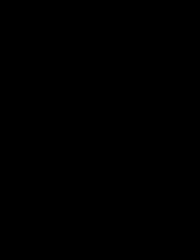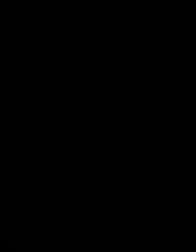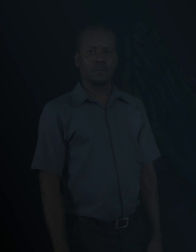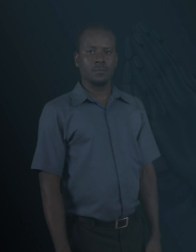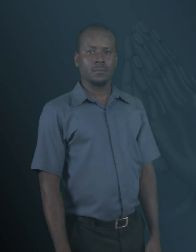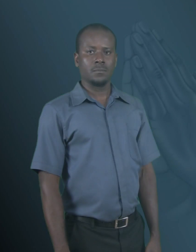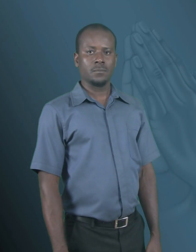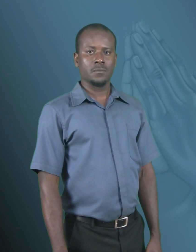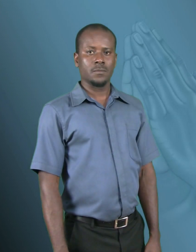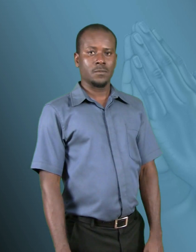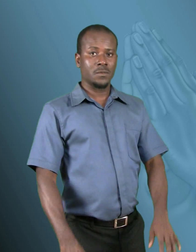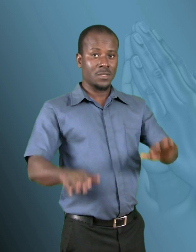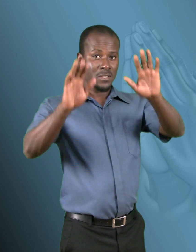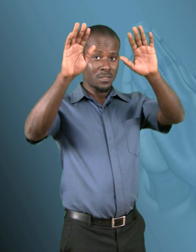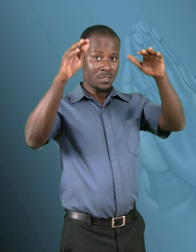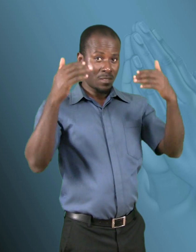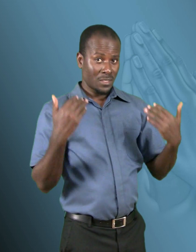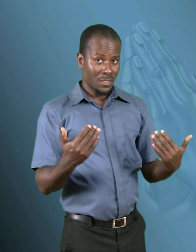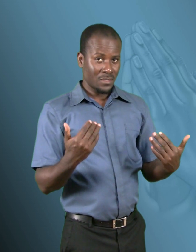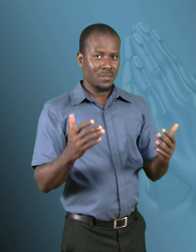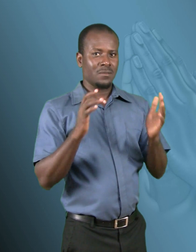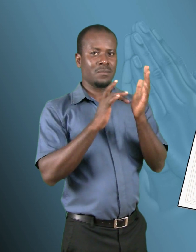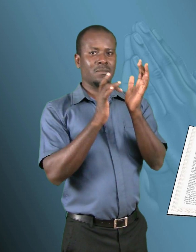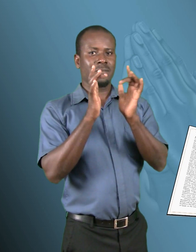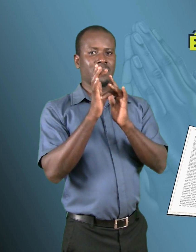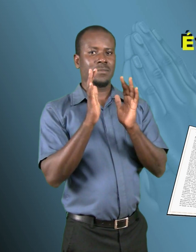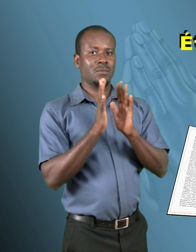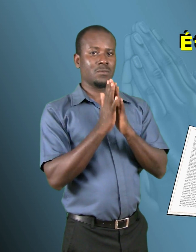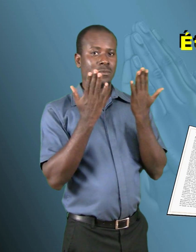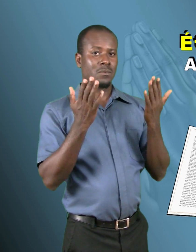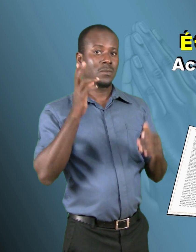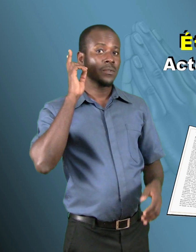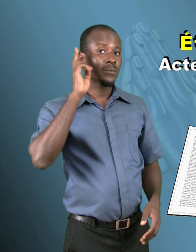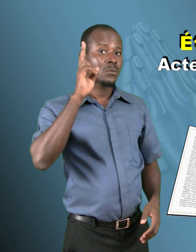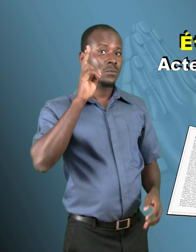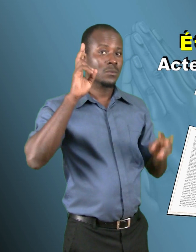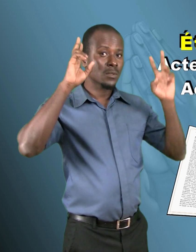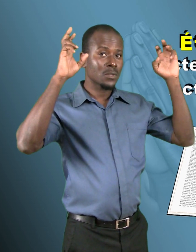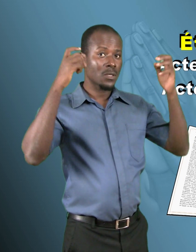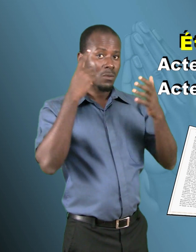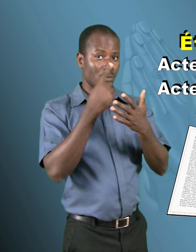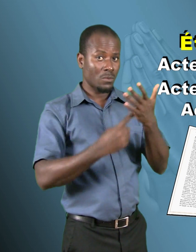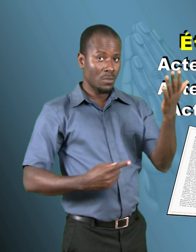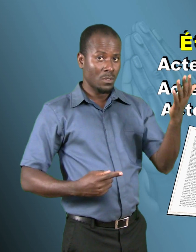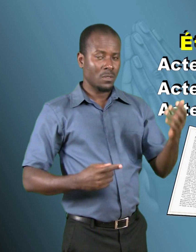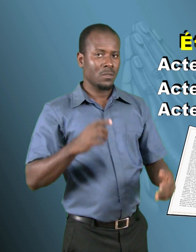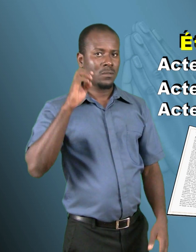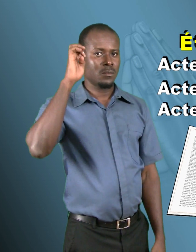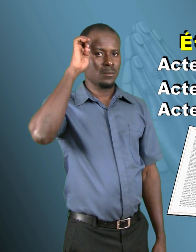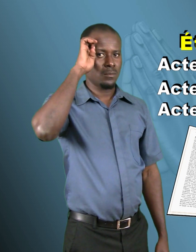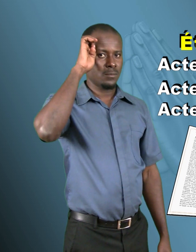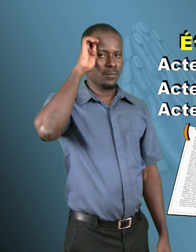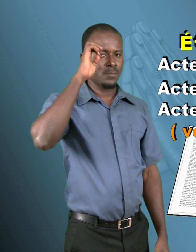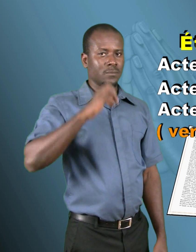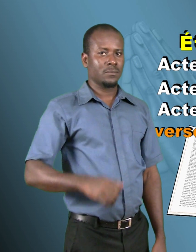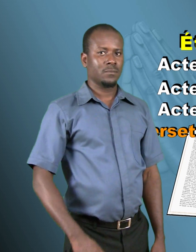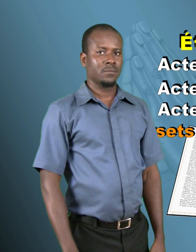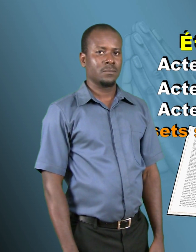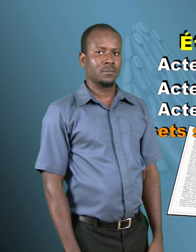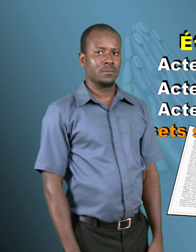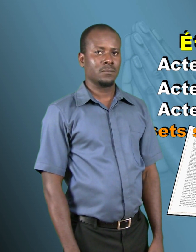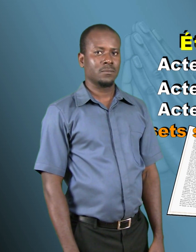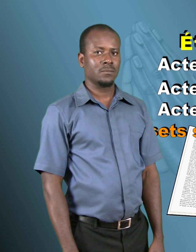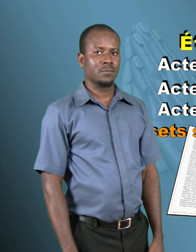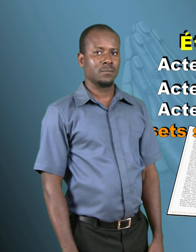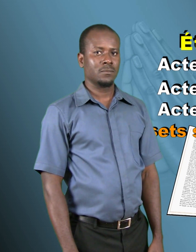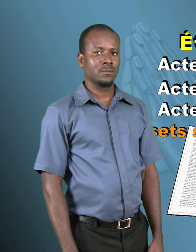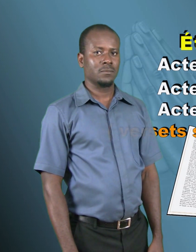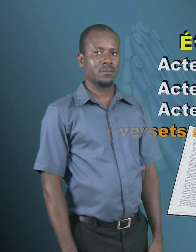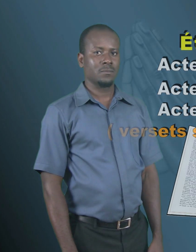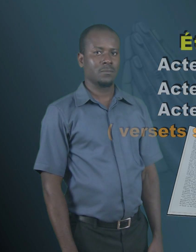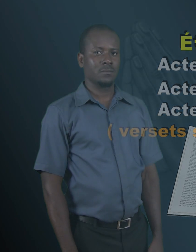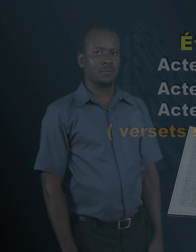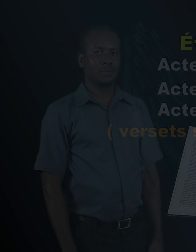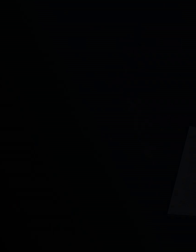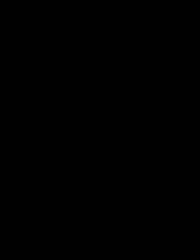Stephen is killed for preaching the gospel